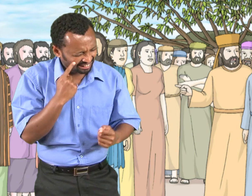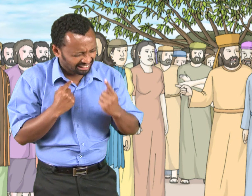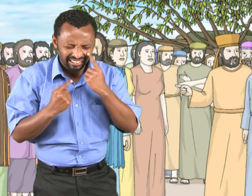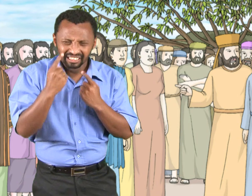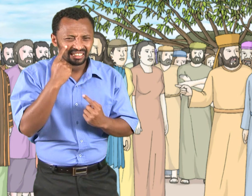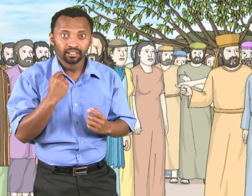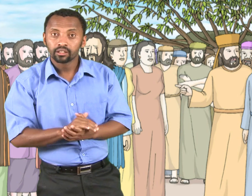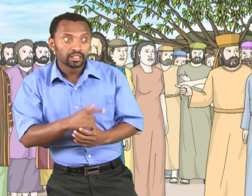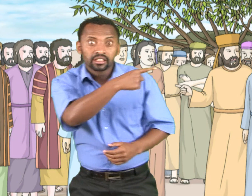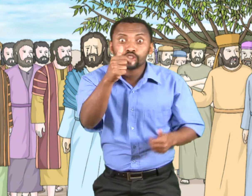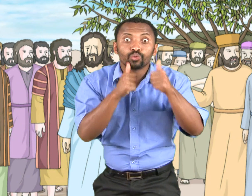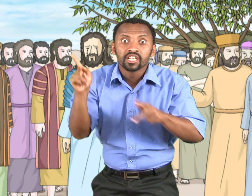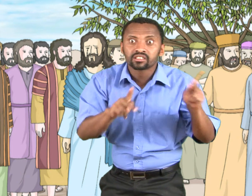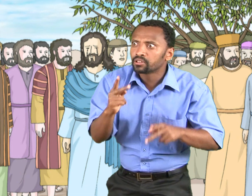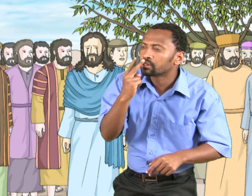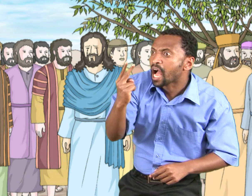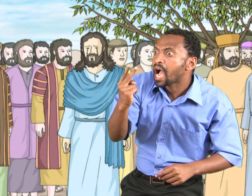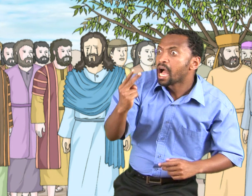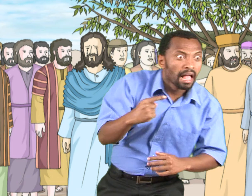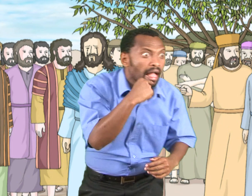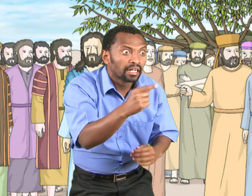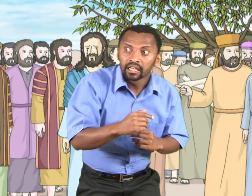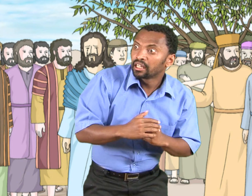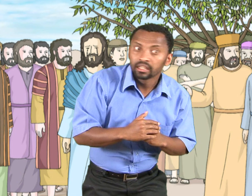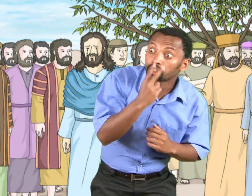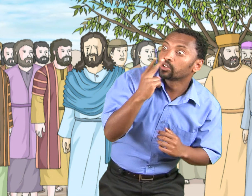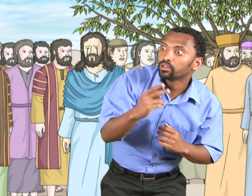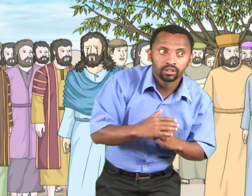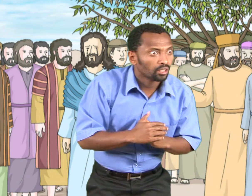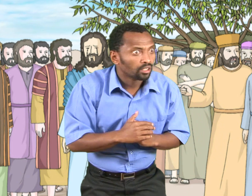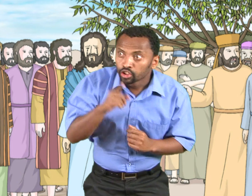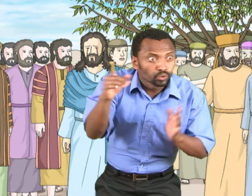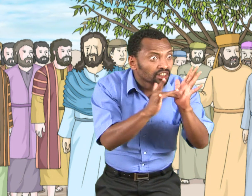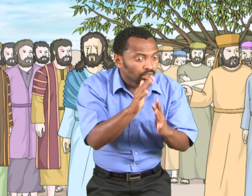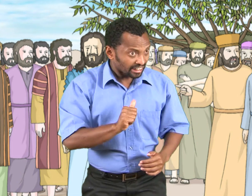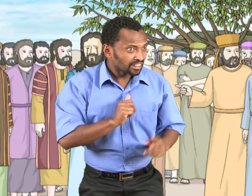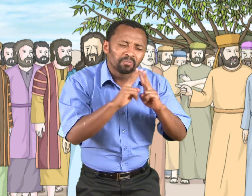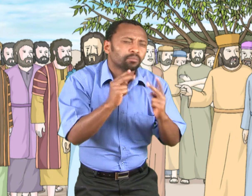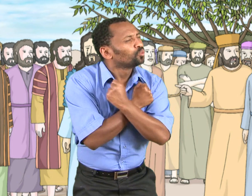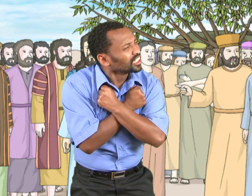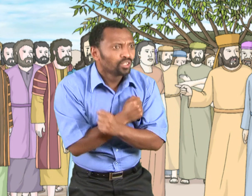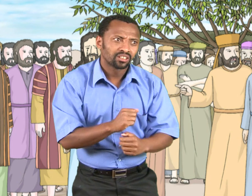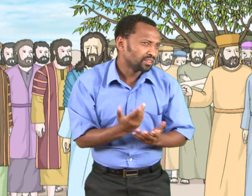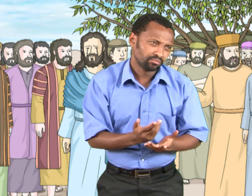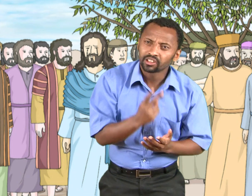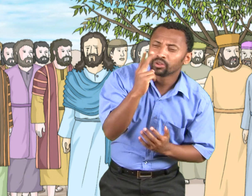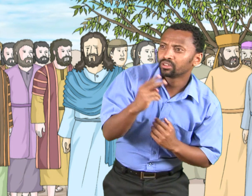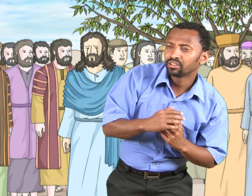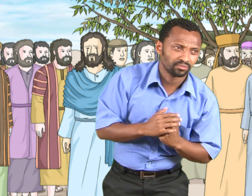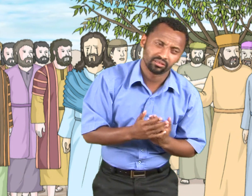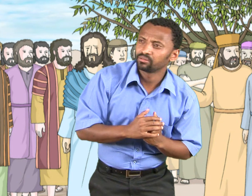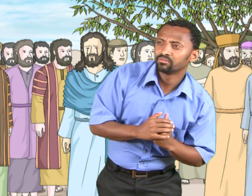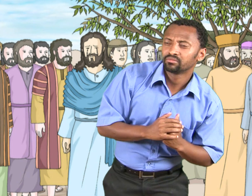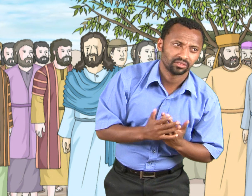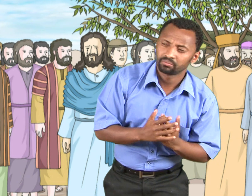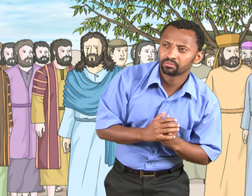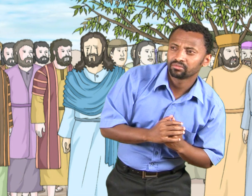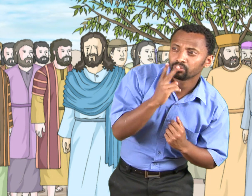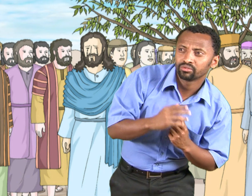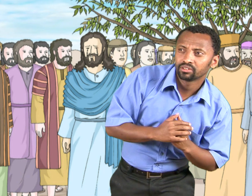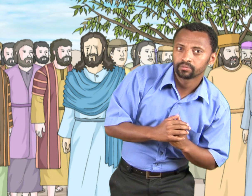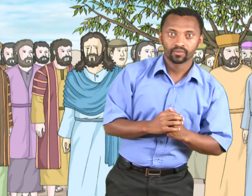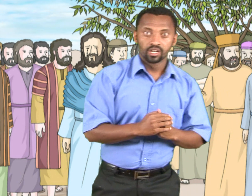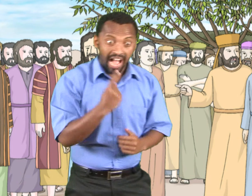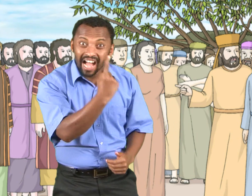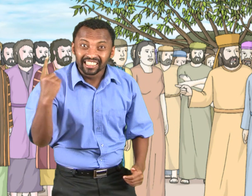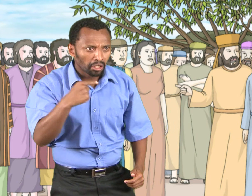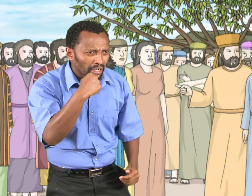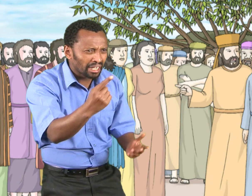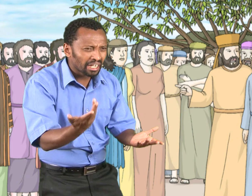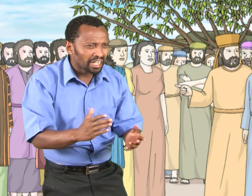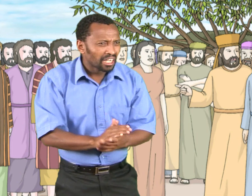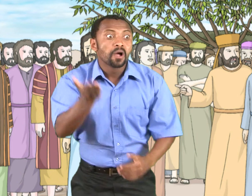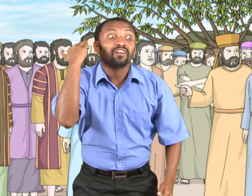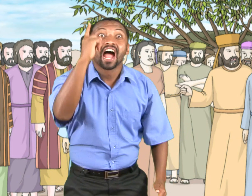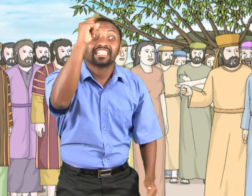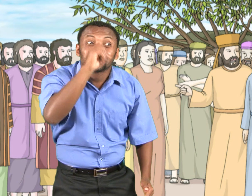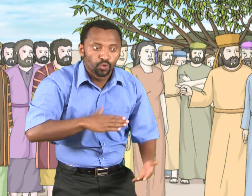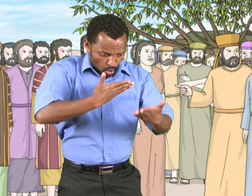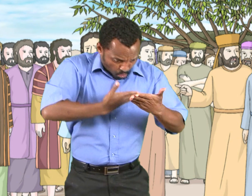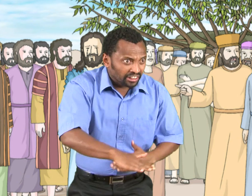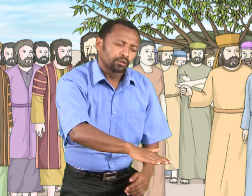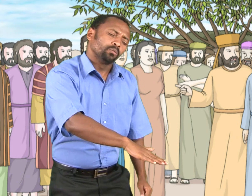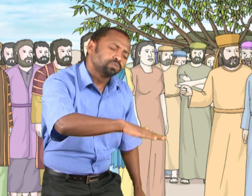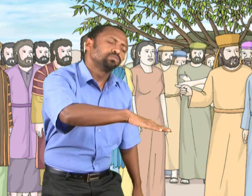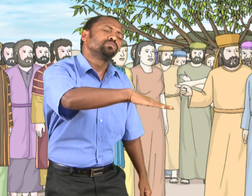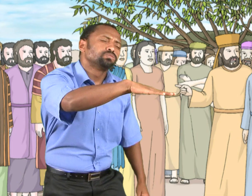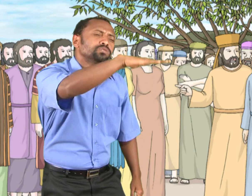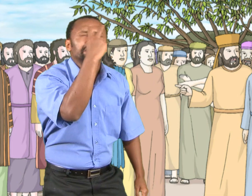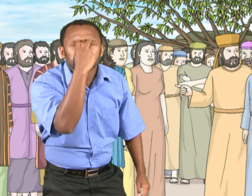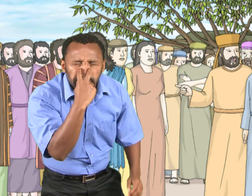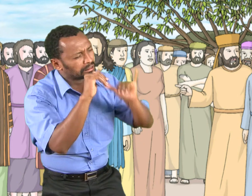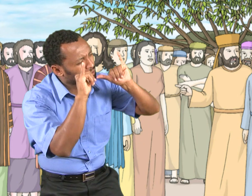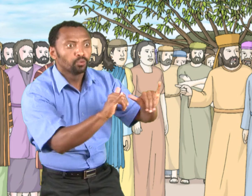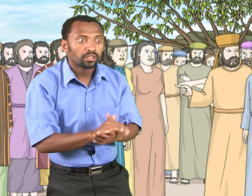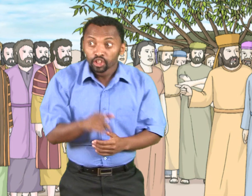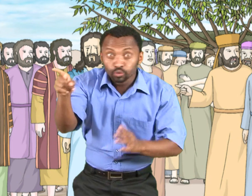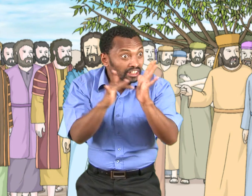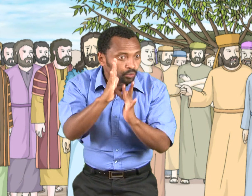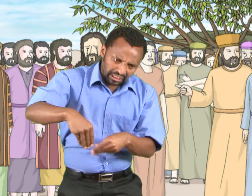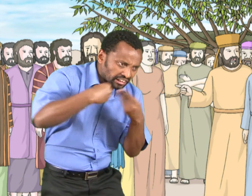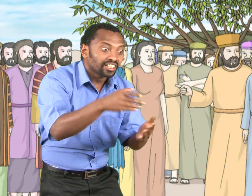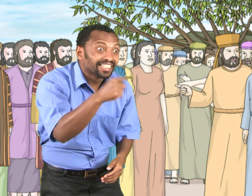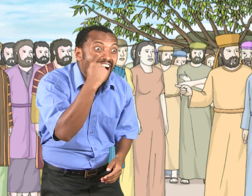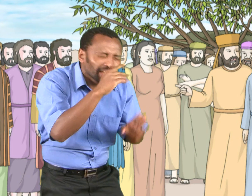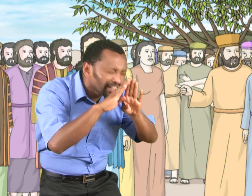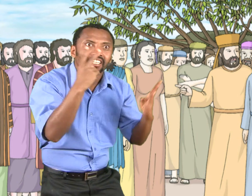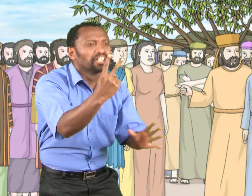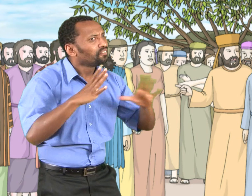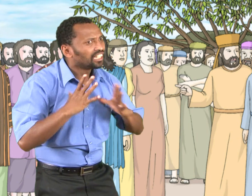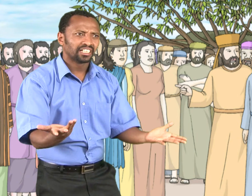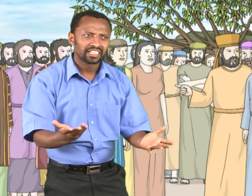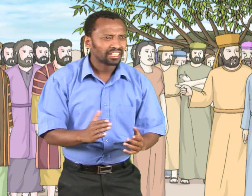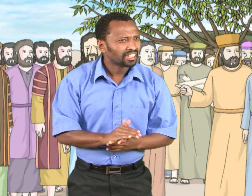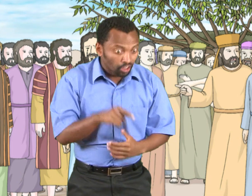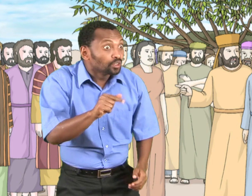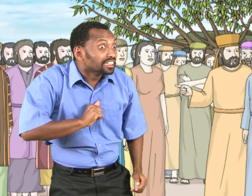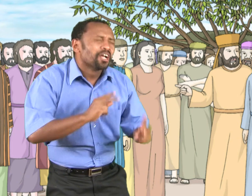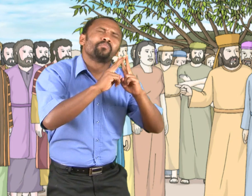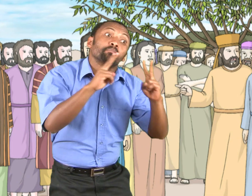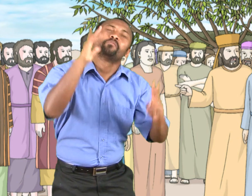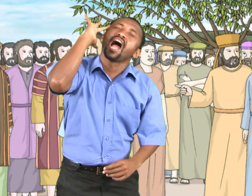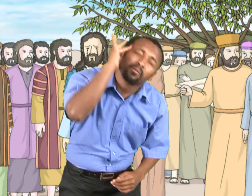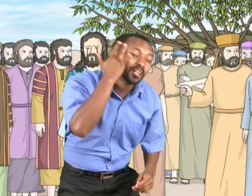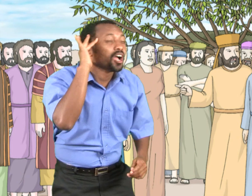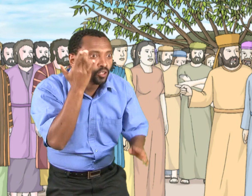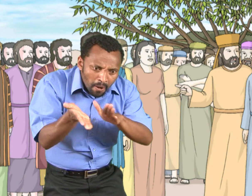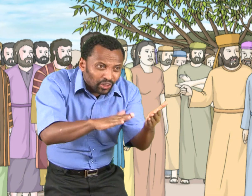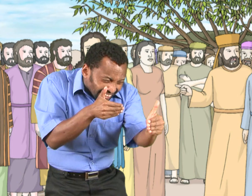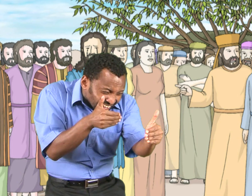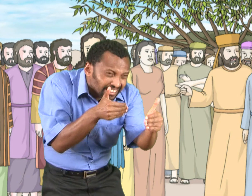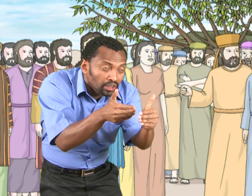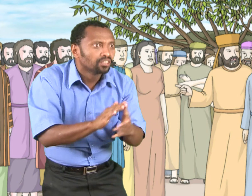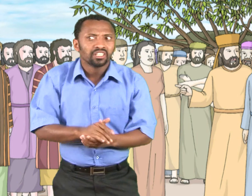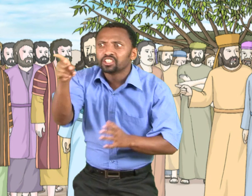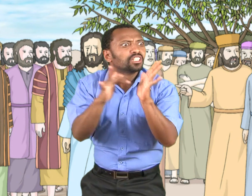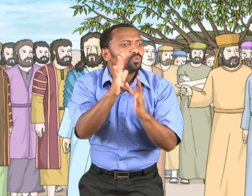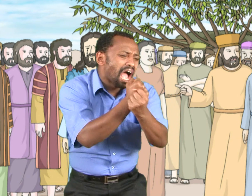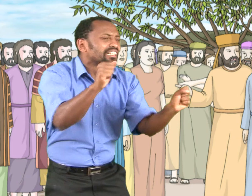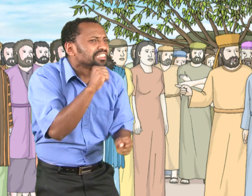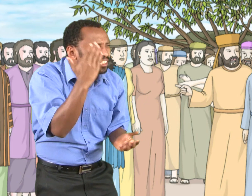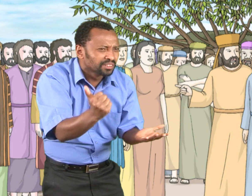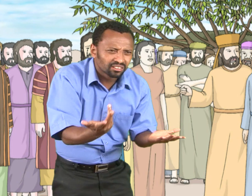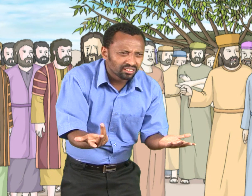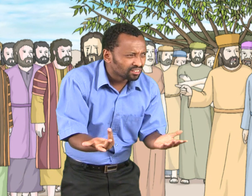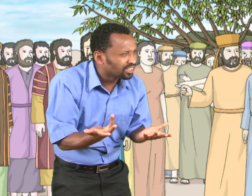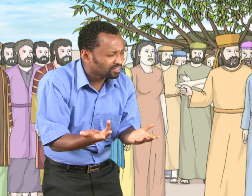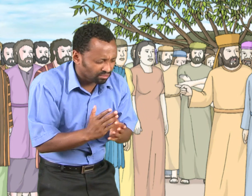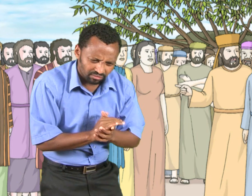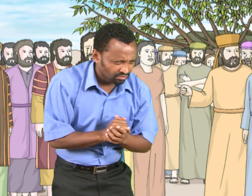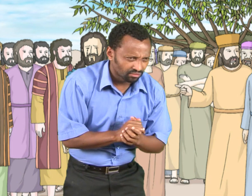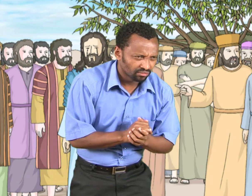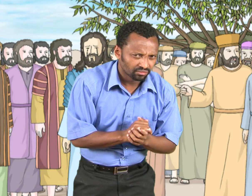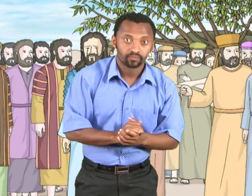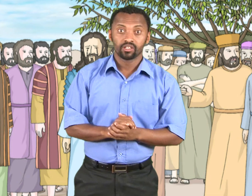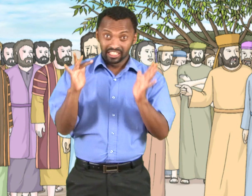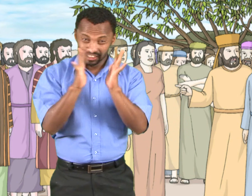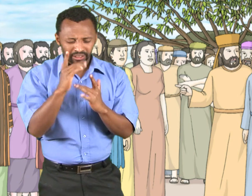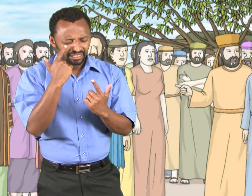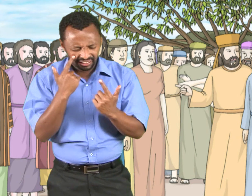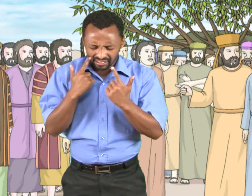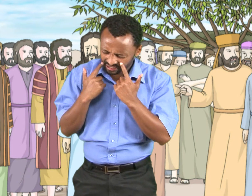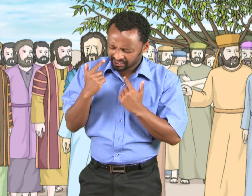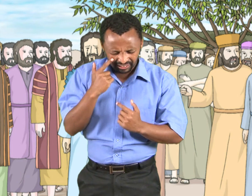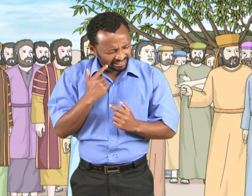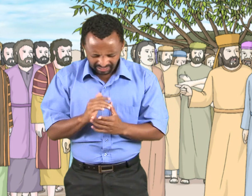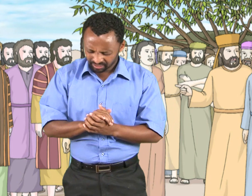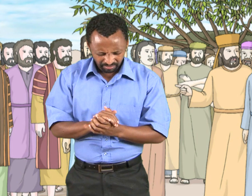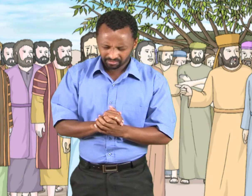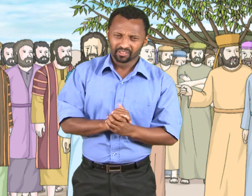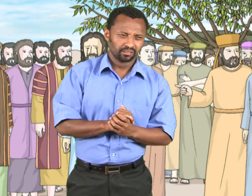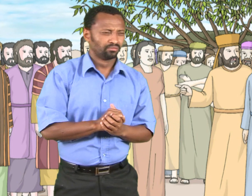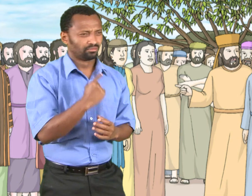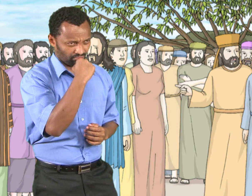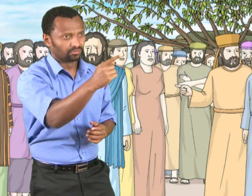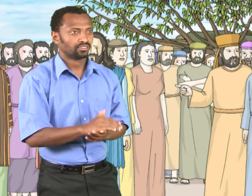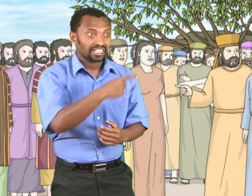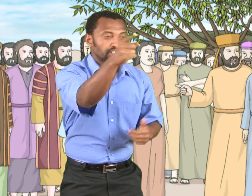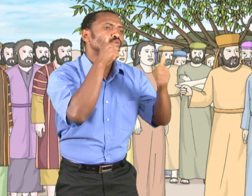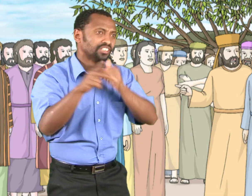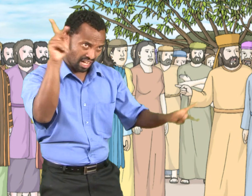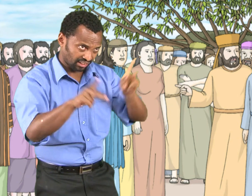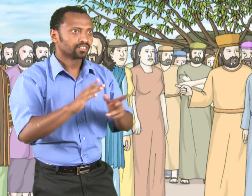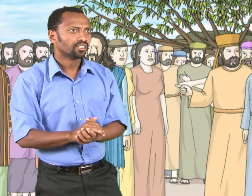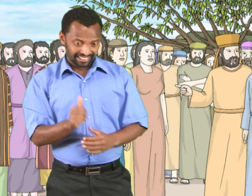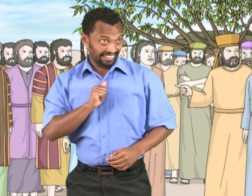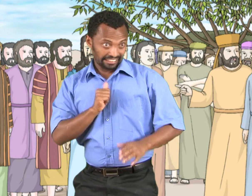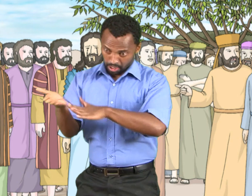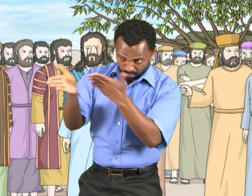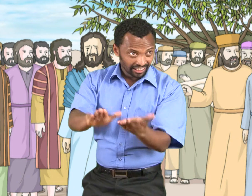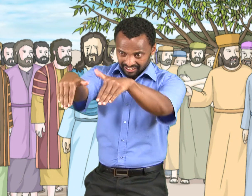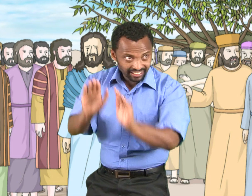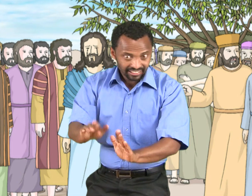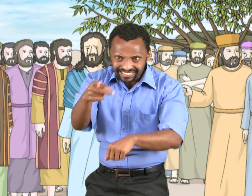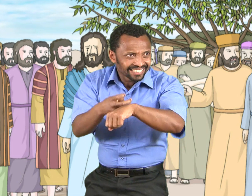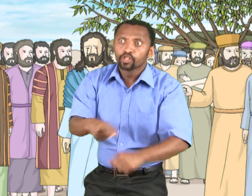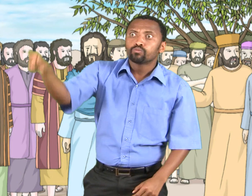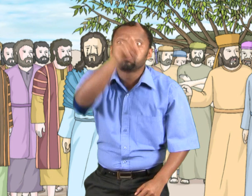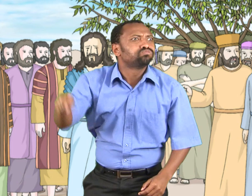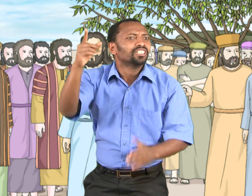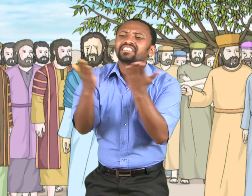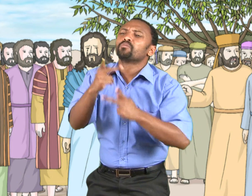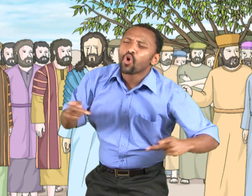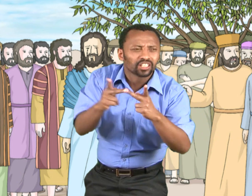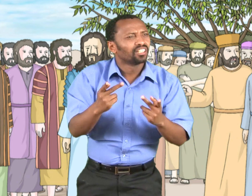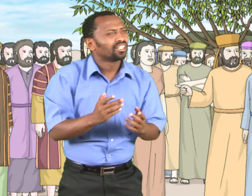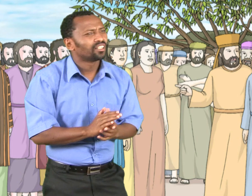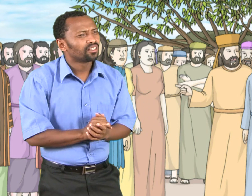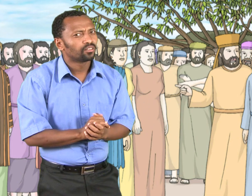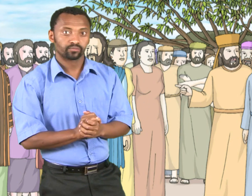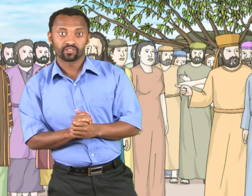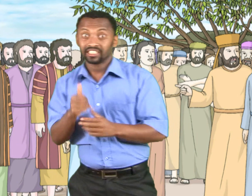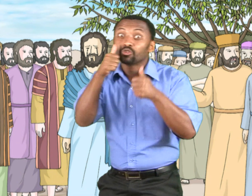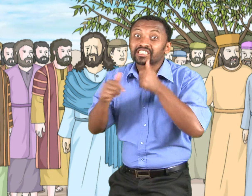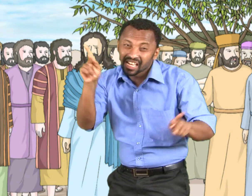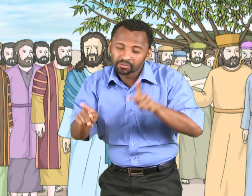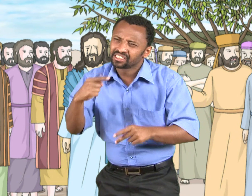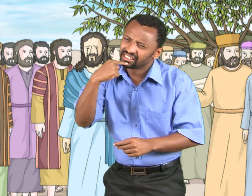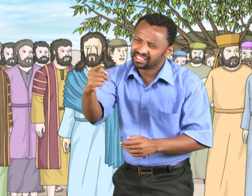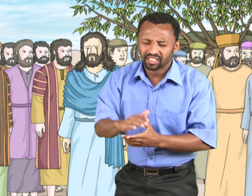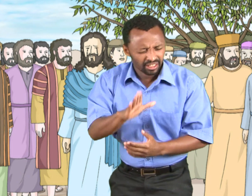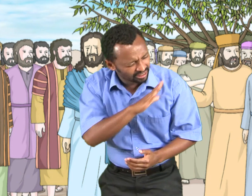“Come and see, Lord,” they answered. Jesus wept. Then the Jews said, “See how He loved him!” But some of them asked, “Could not this man who opened the eyes of the blind also have kept Lazarus from dying?”